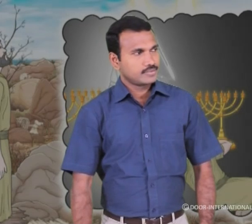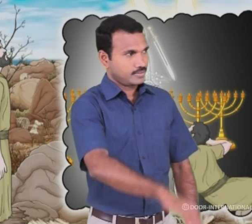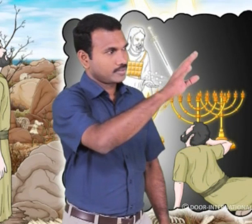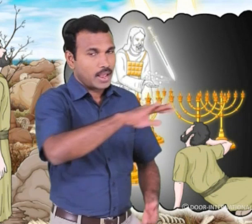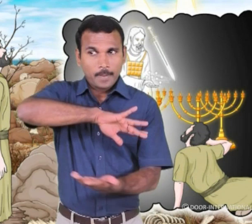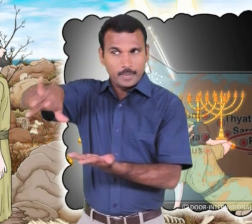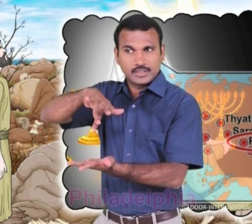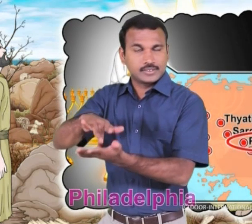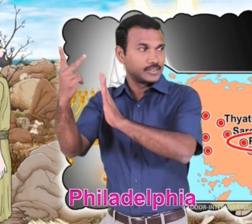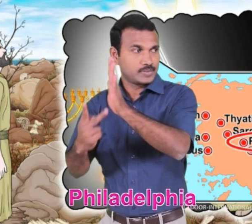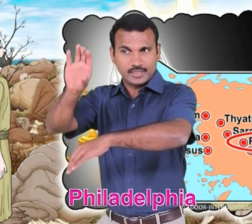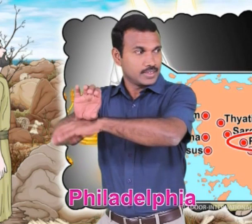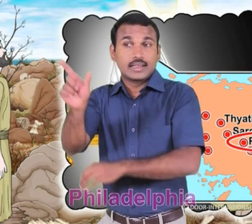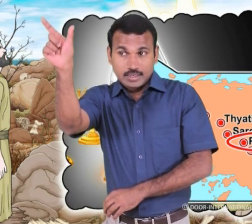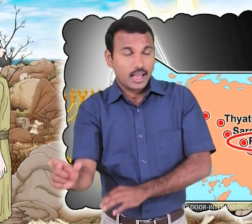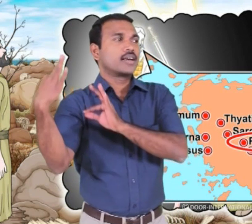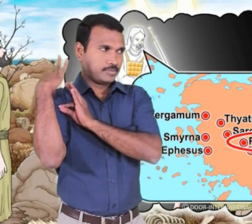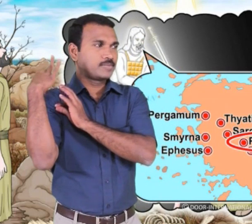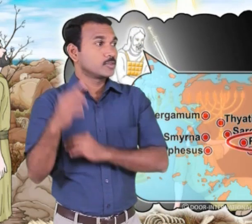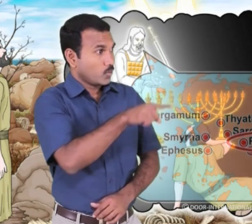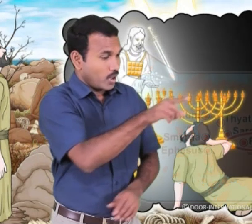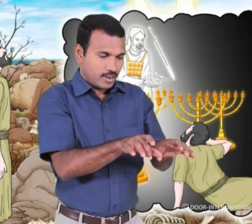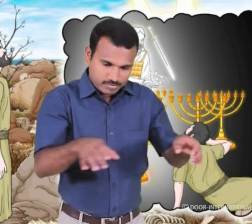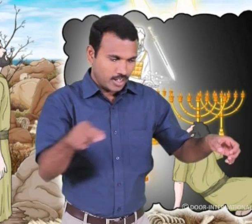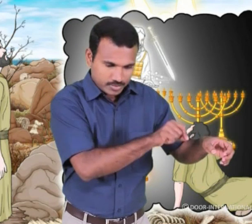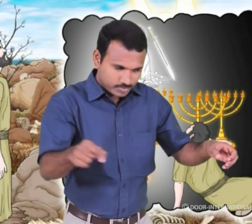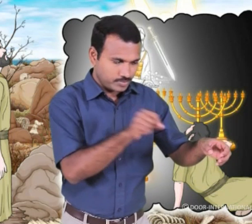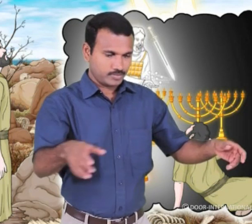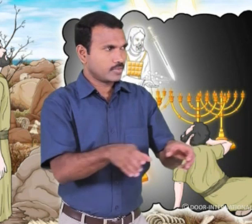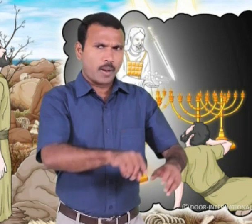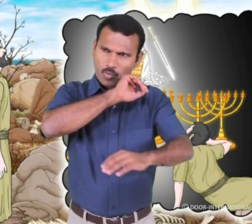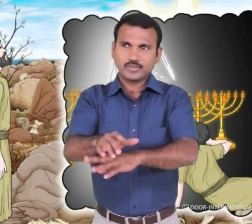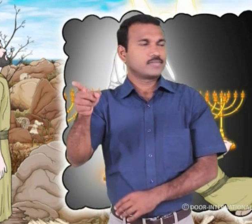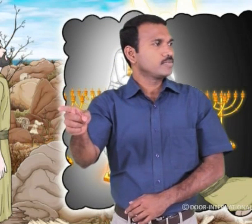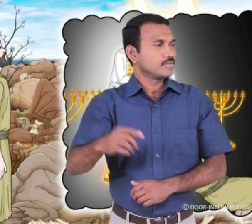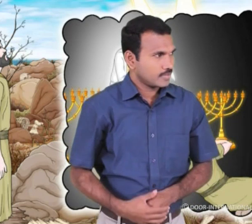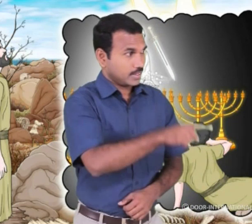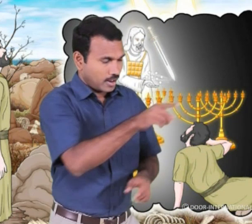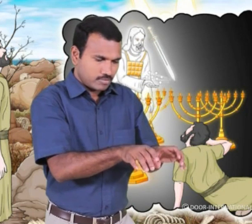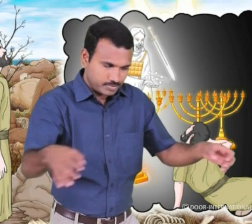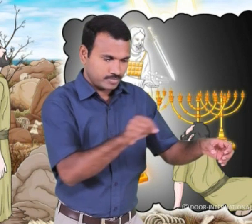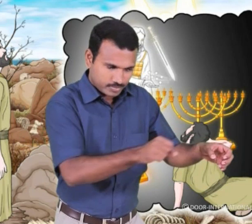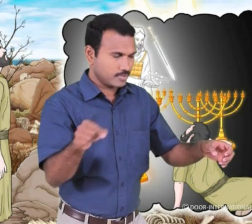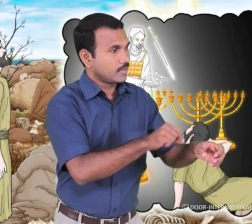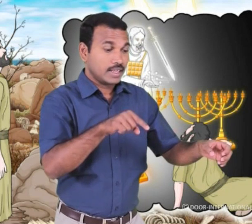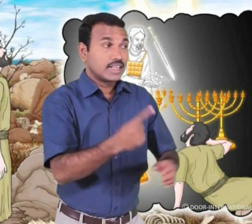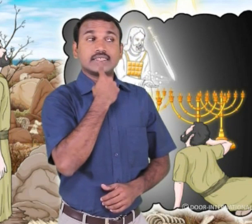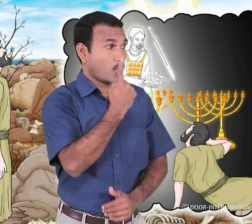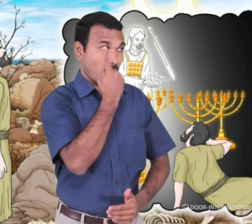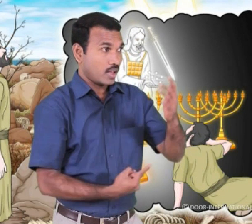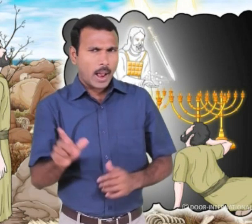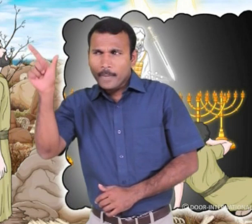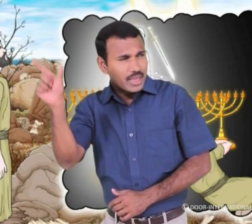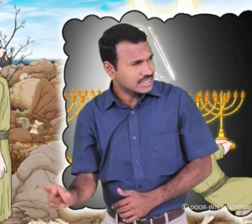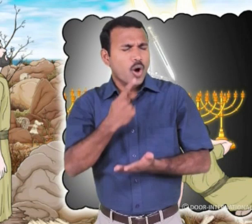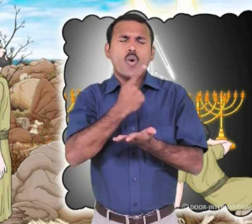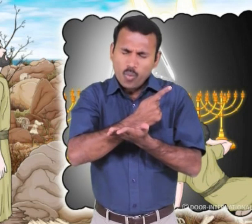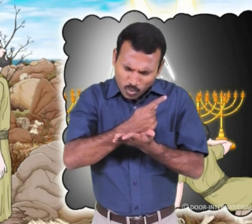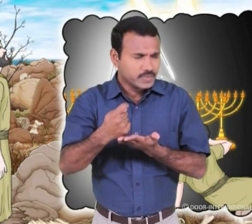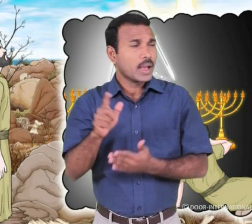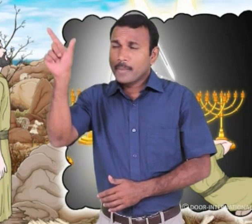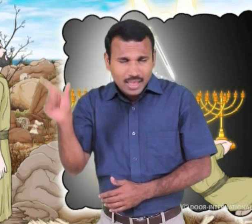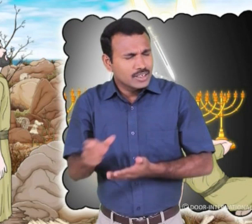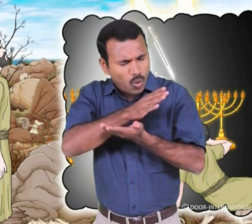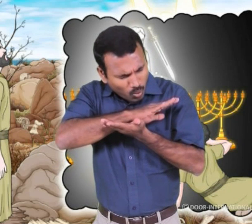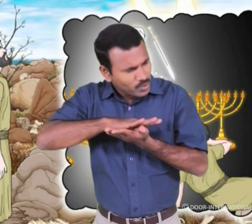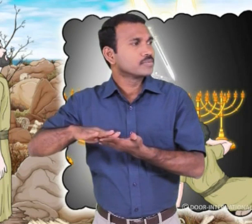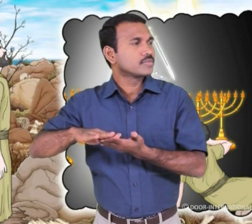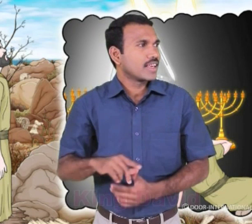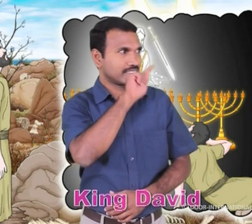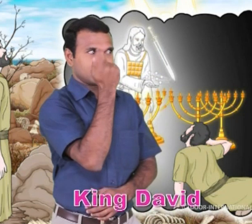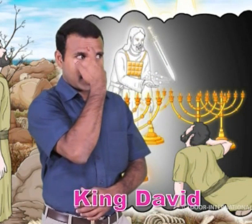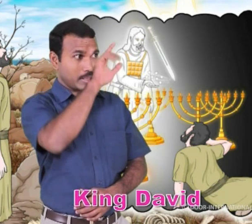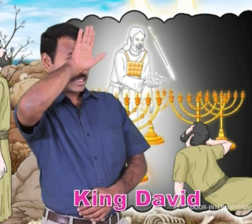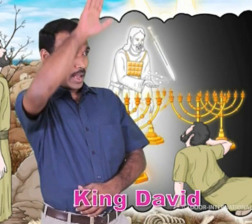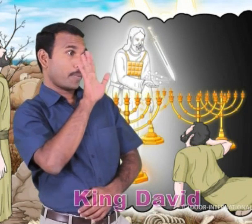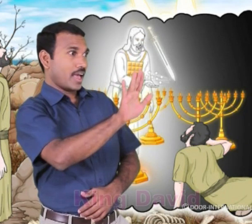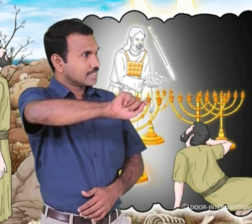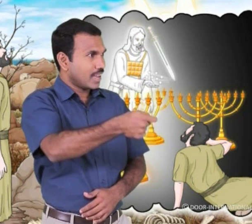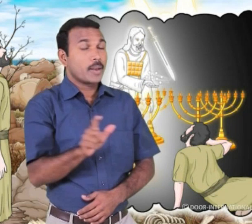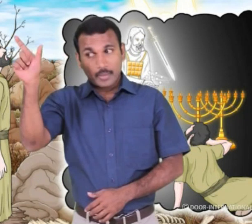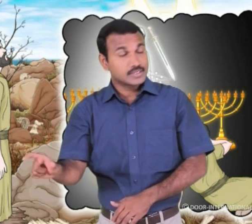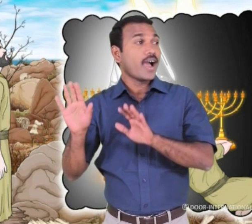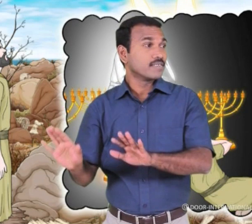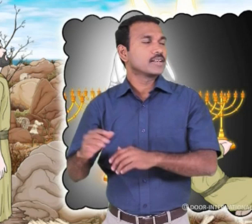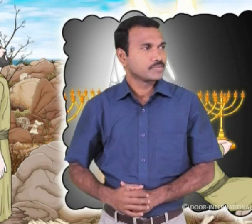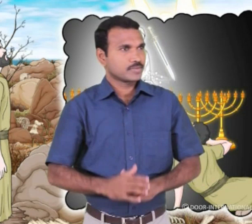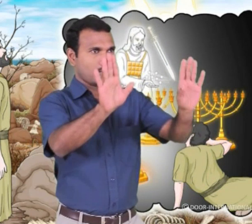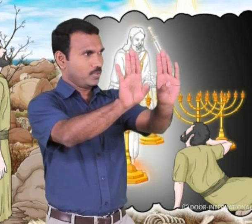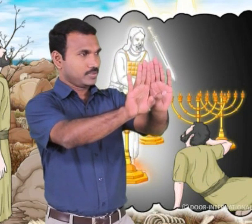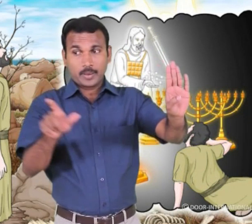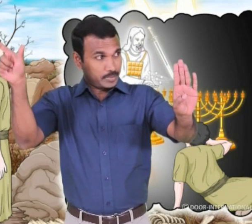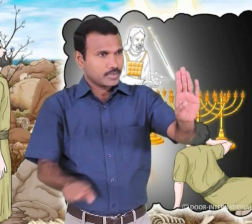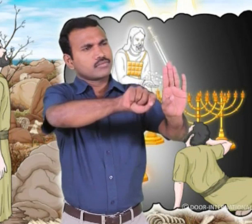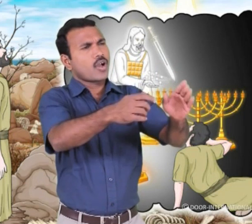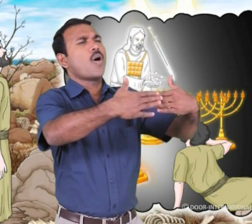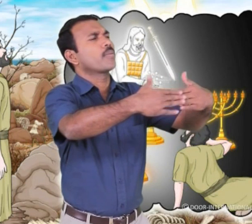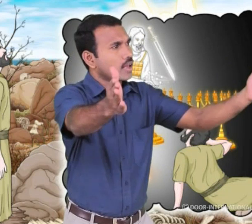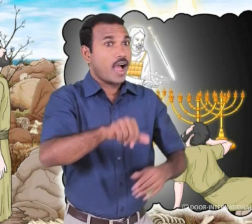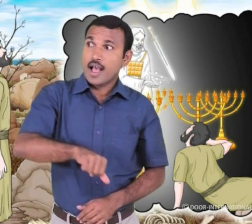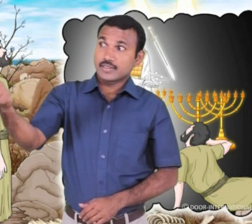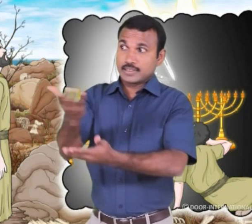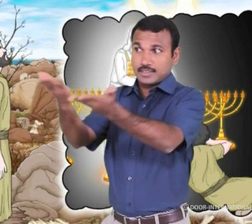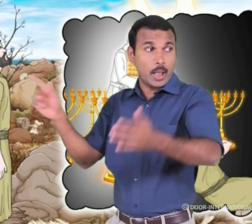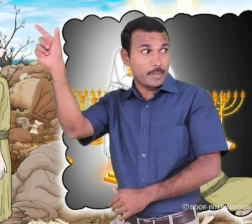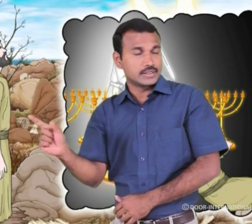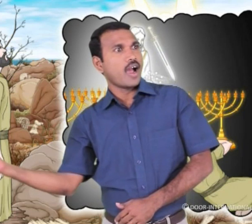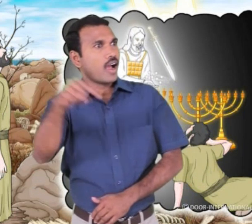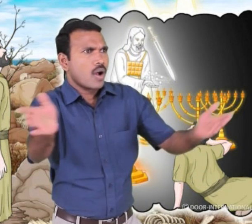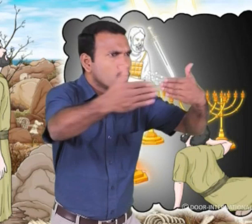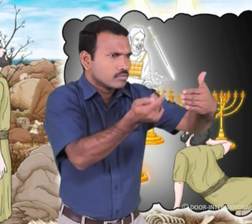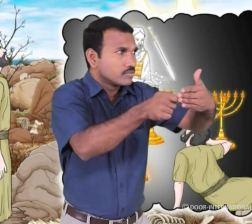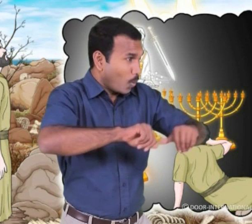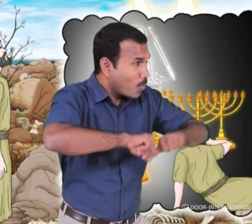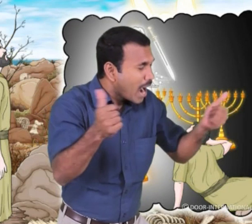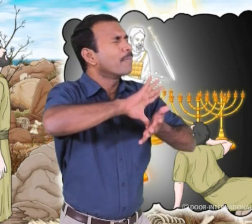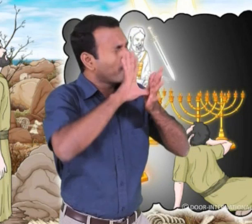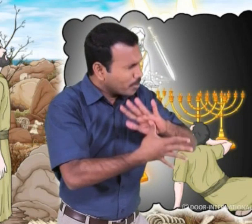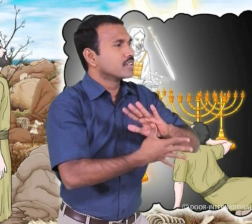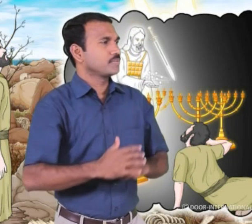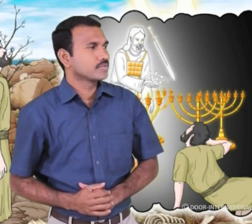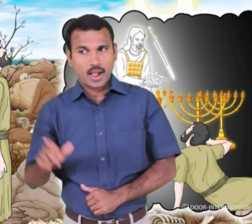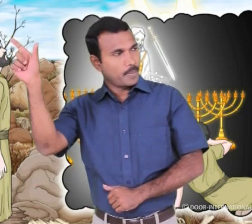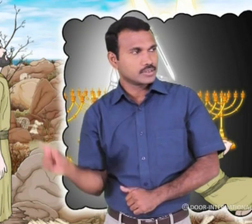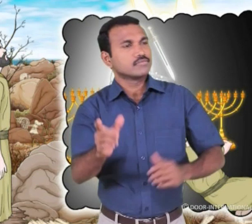To the angel of the church in Philadelphia write: These are the words of the One who is holy and true, who holds the key of David.